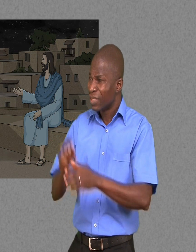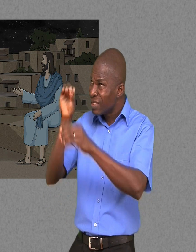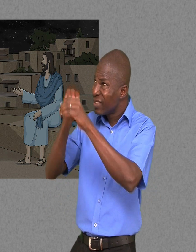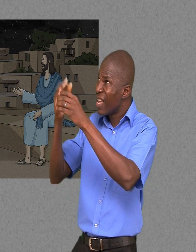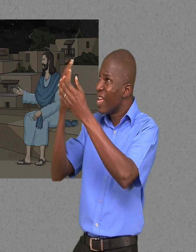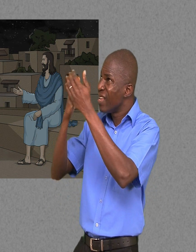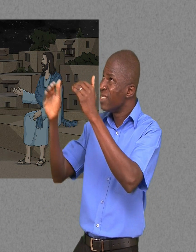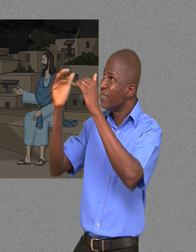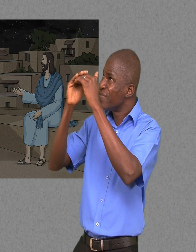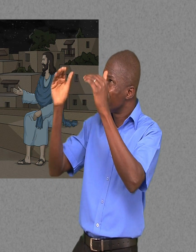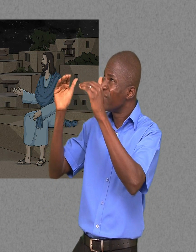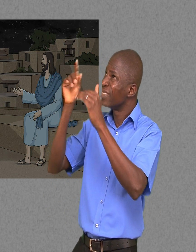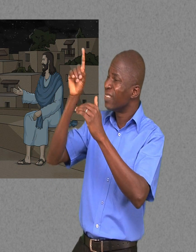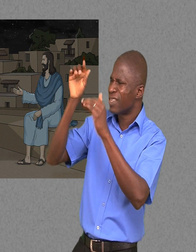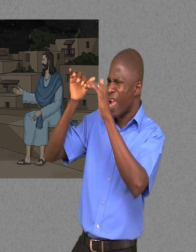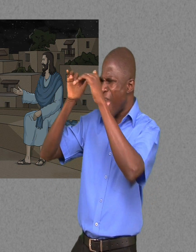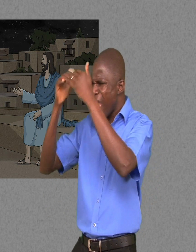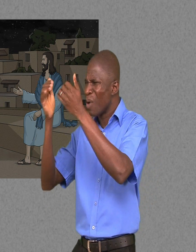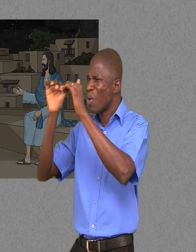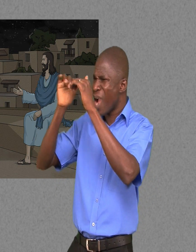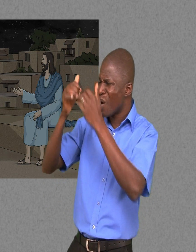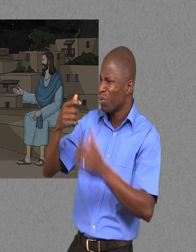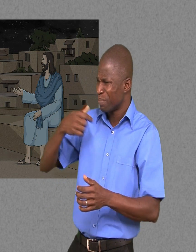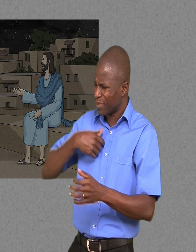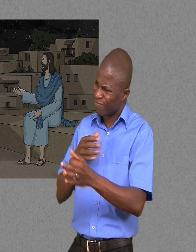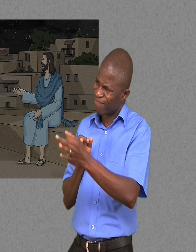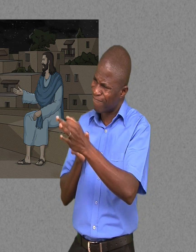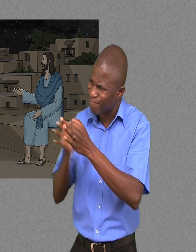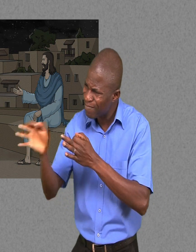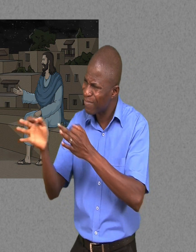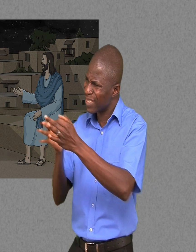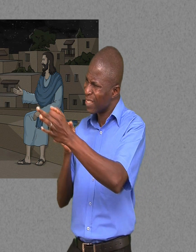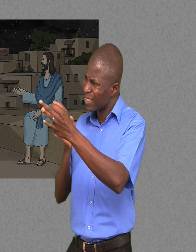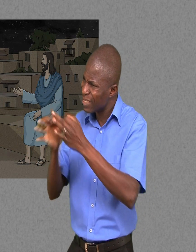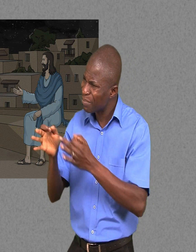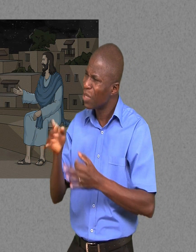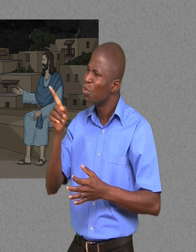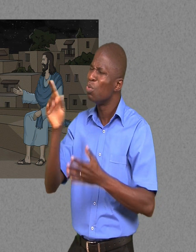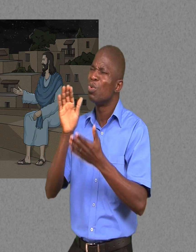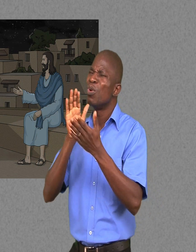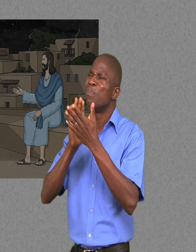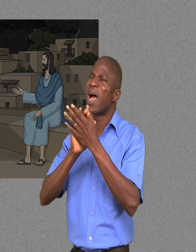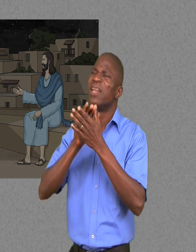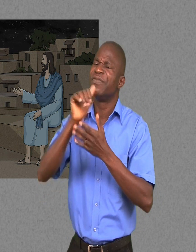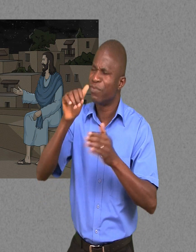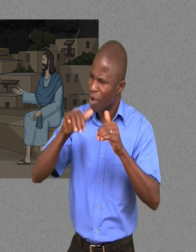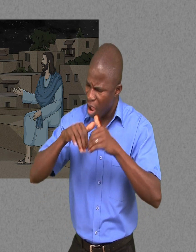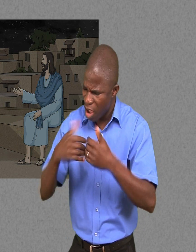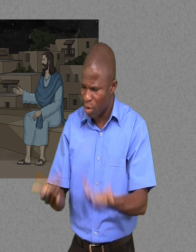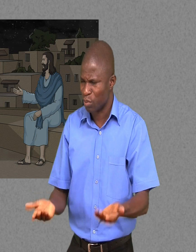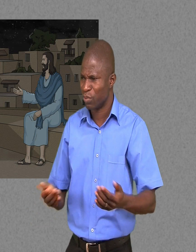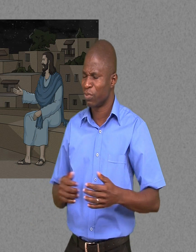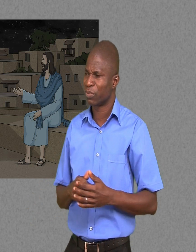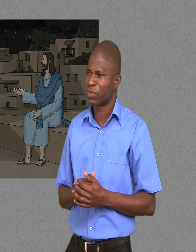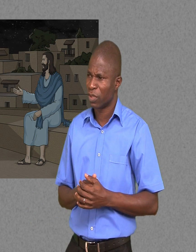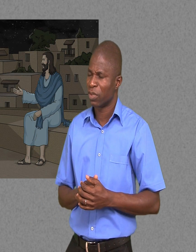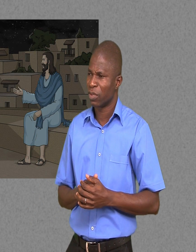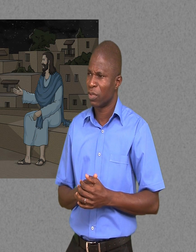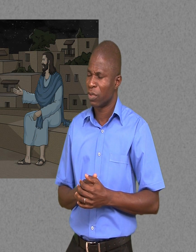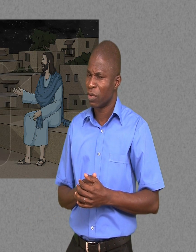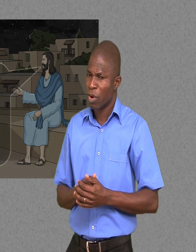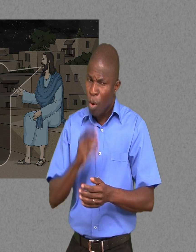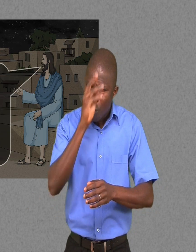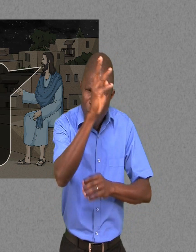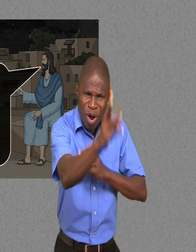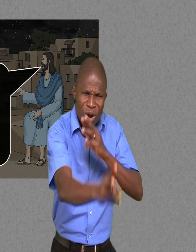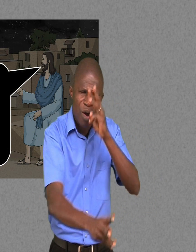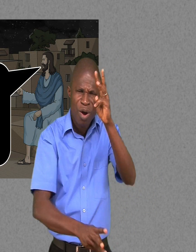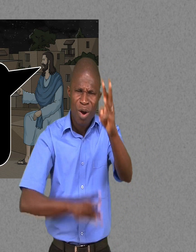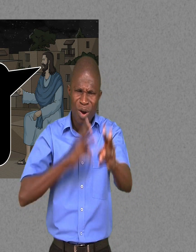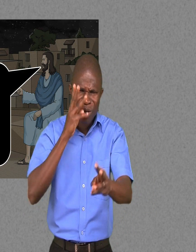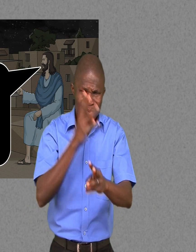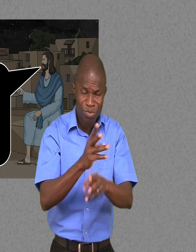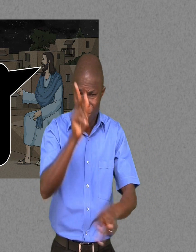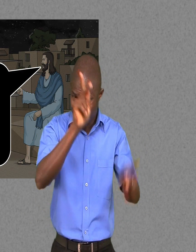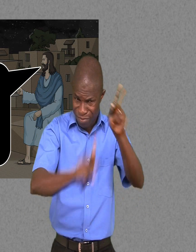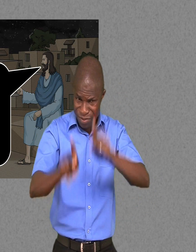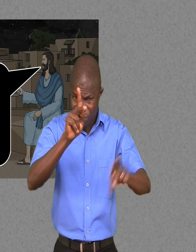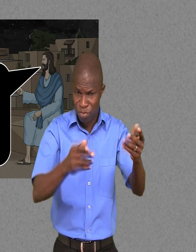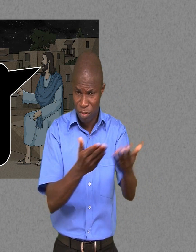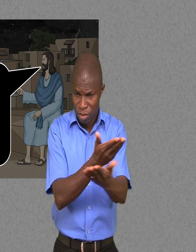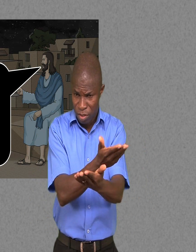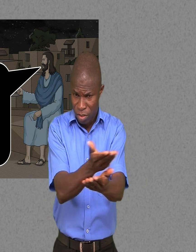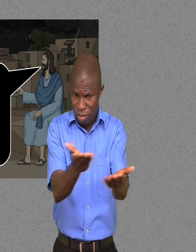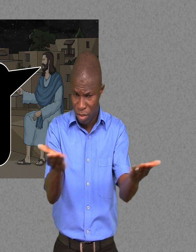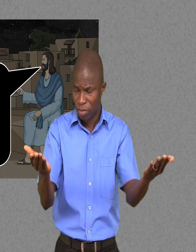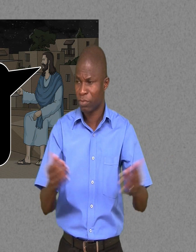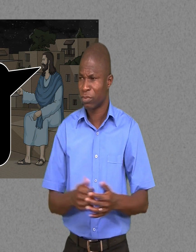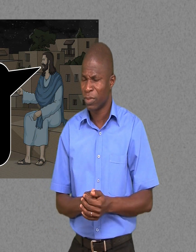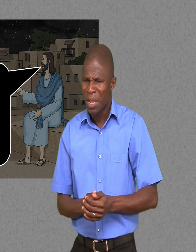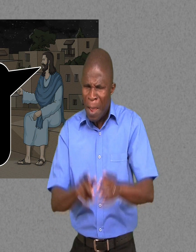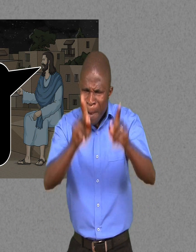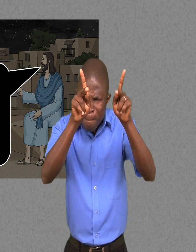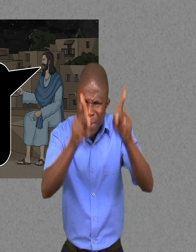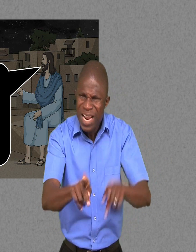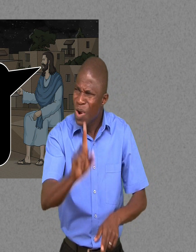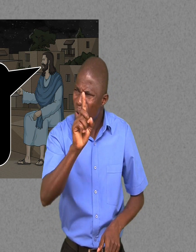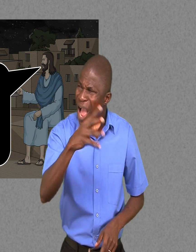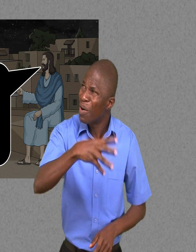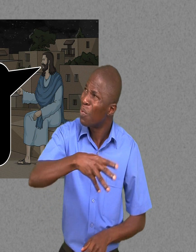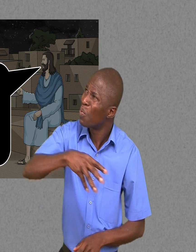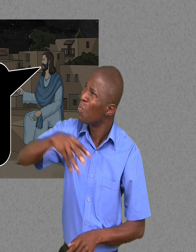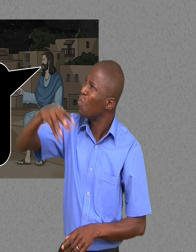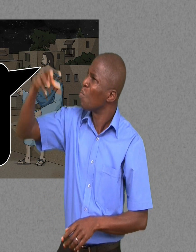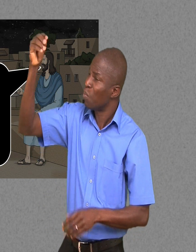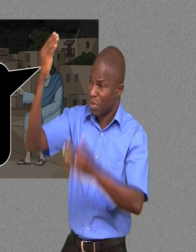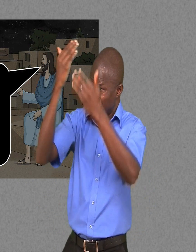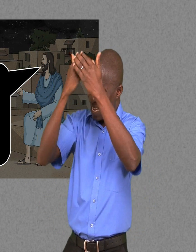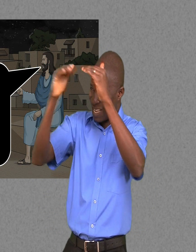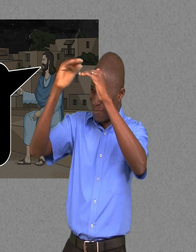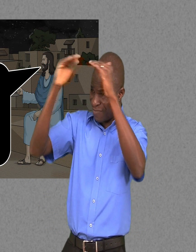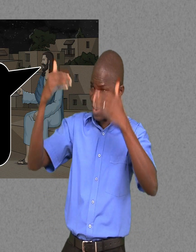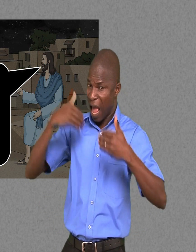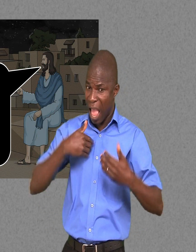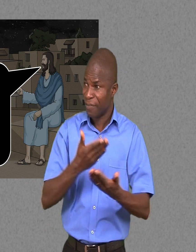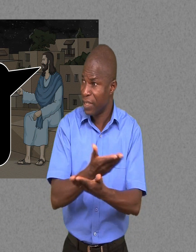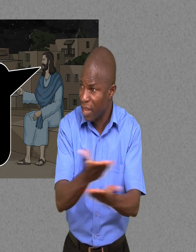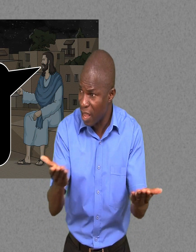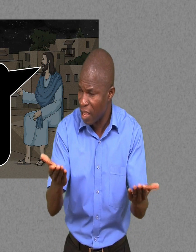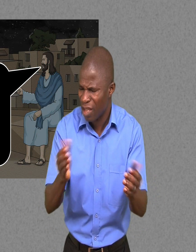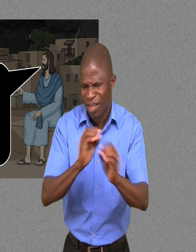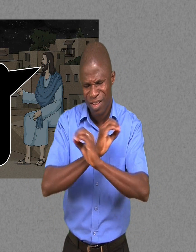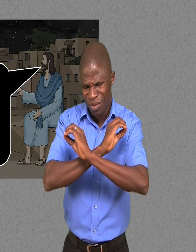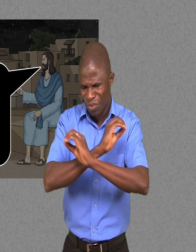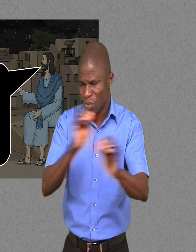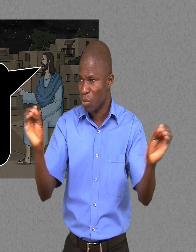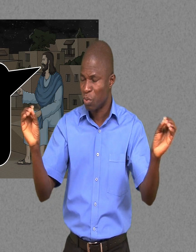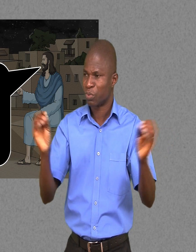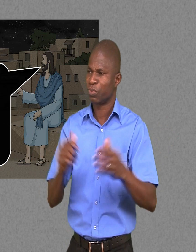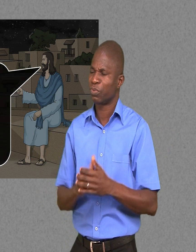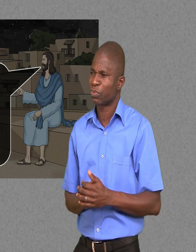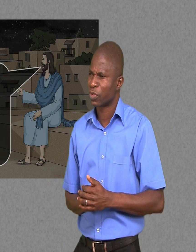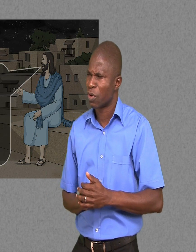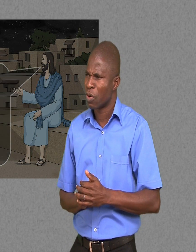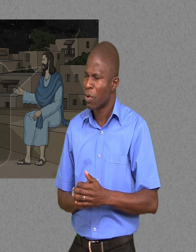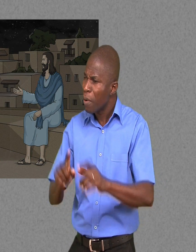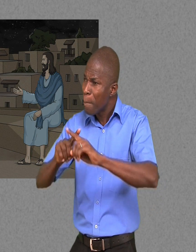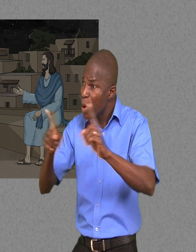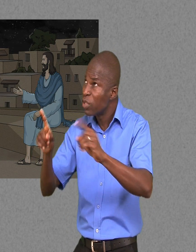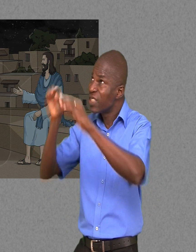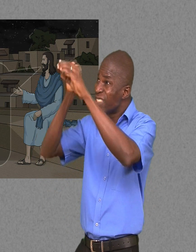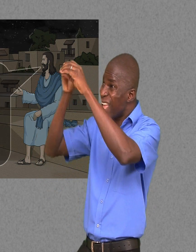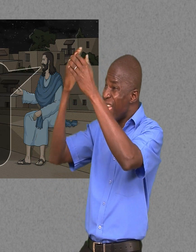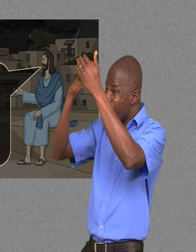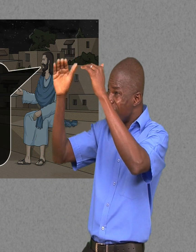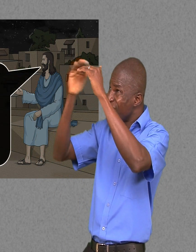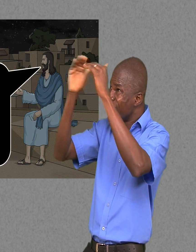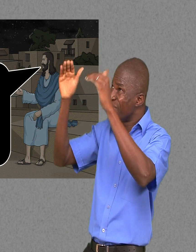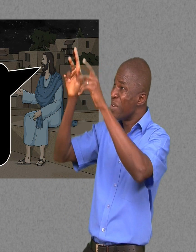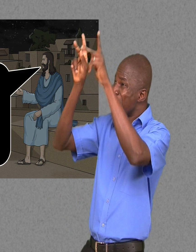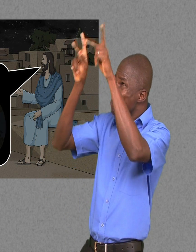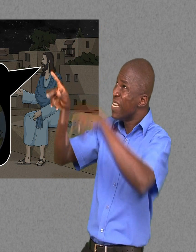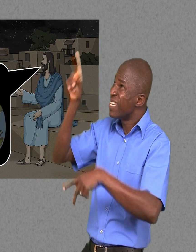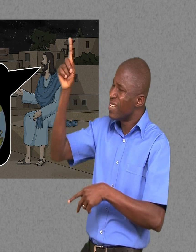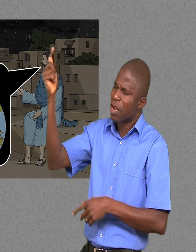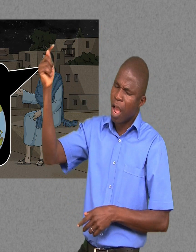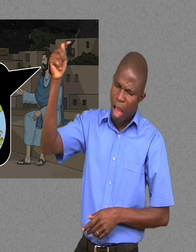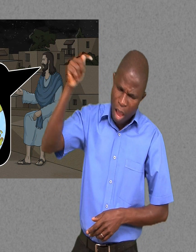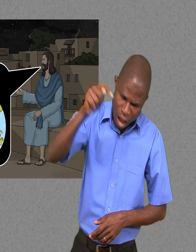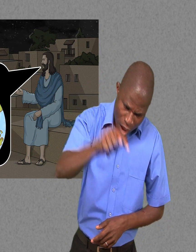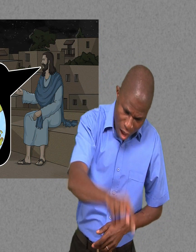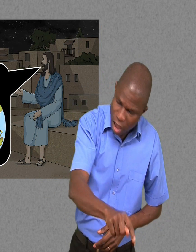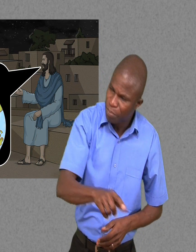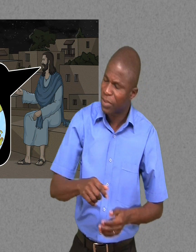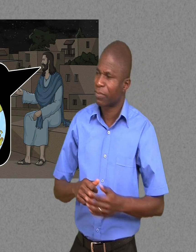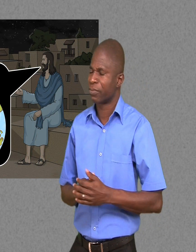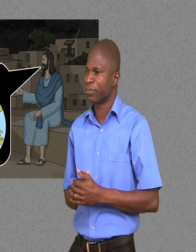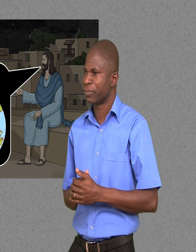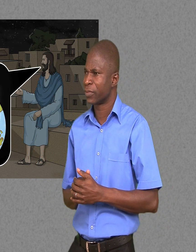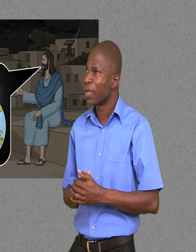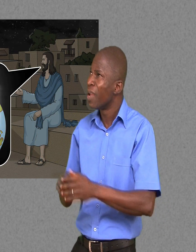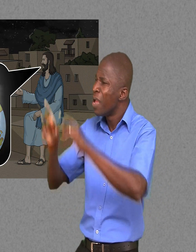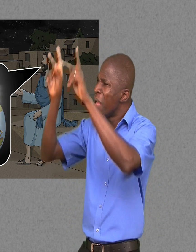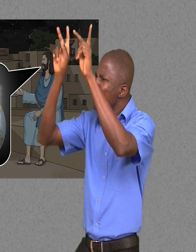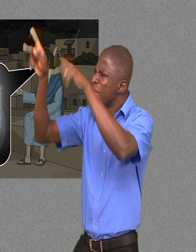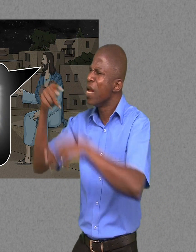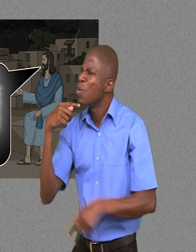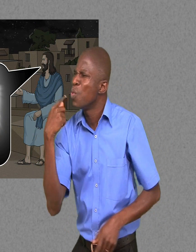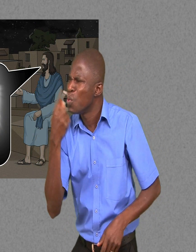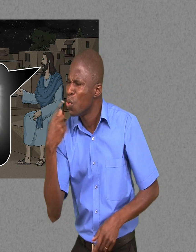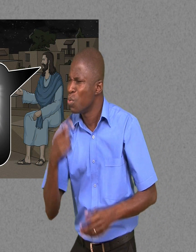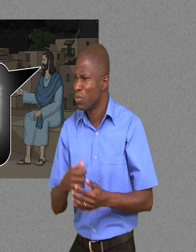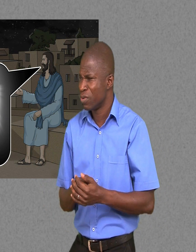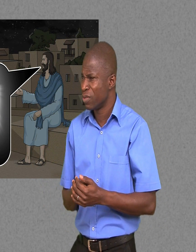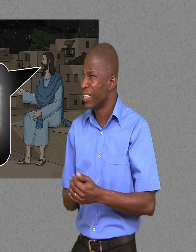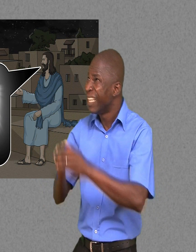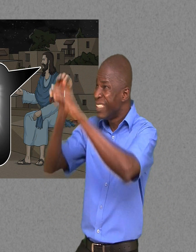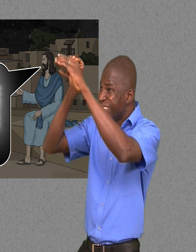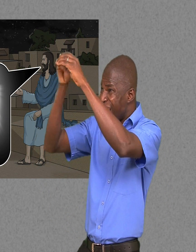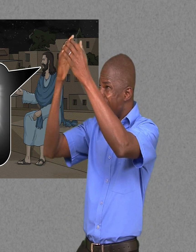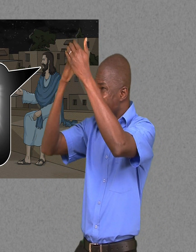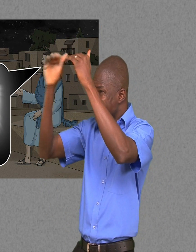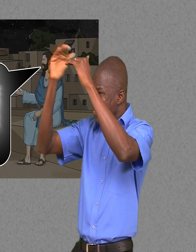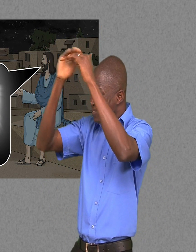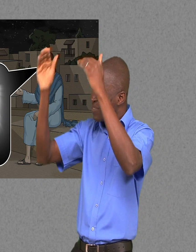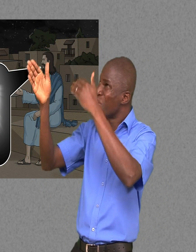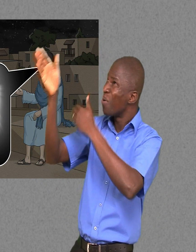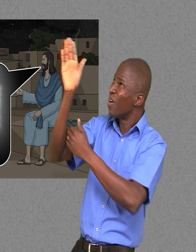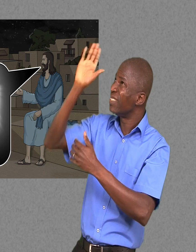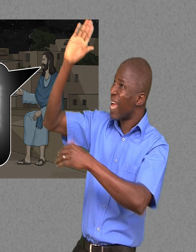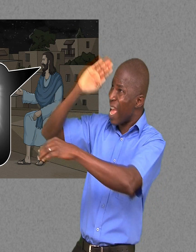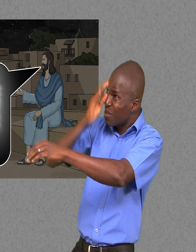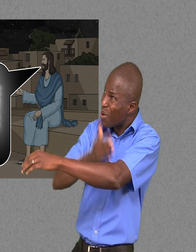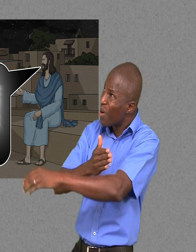If I have told you about earthly things and you do not believe, how will you believe if I tell you about heavenly things?